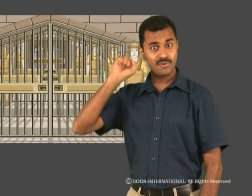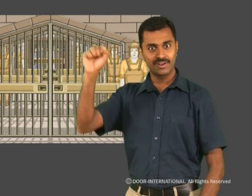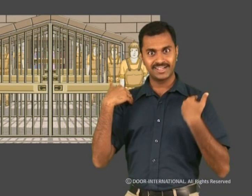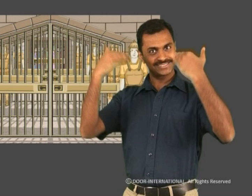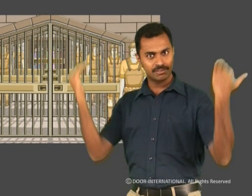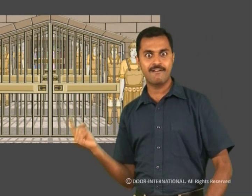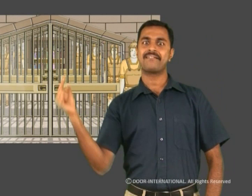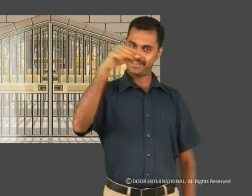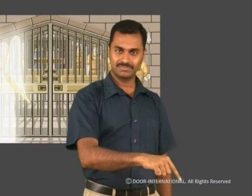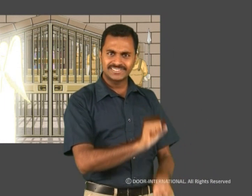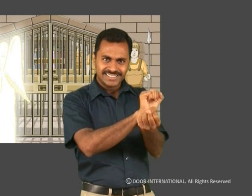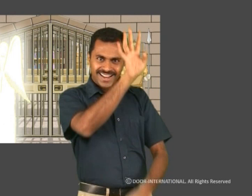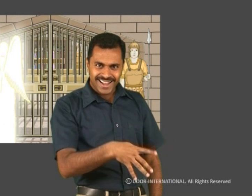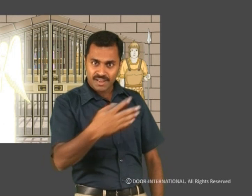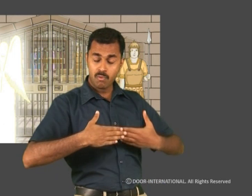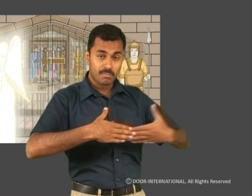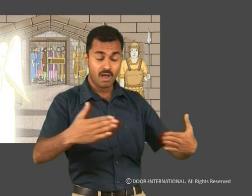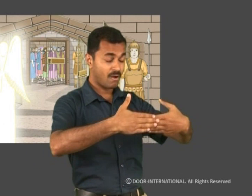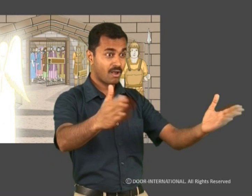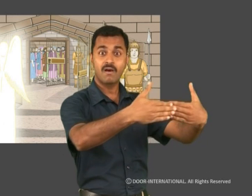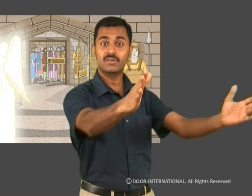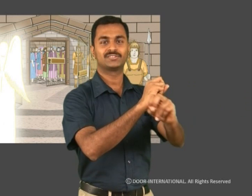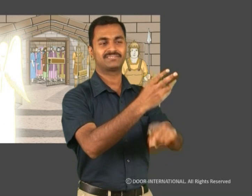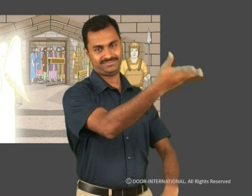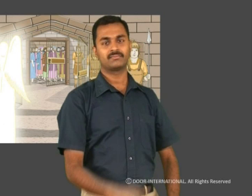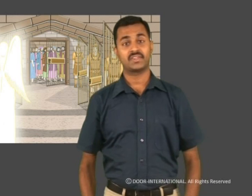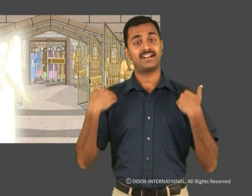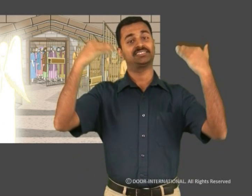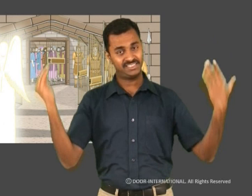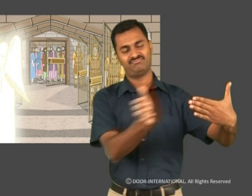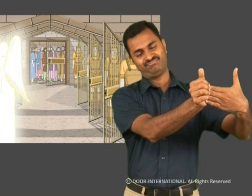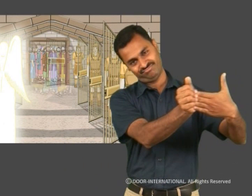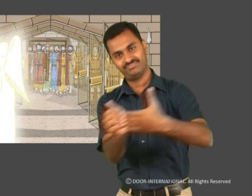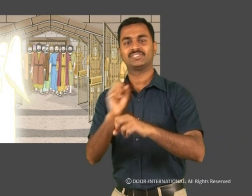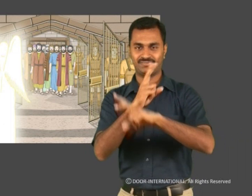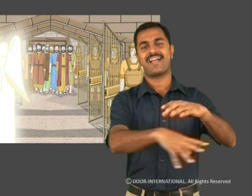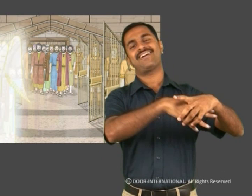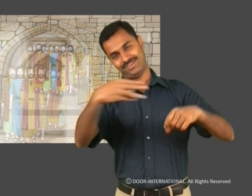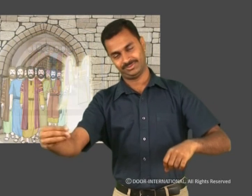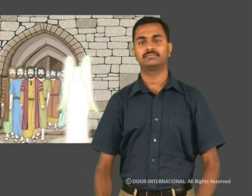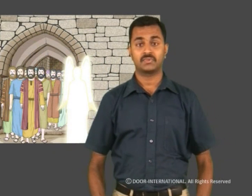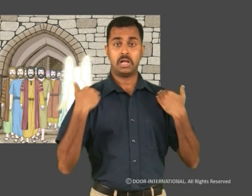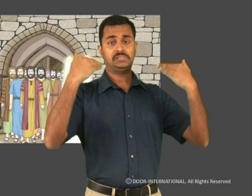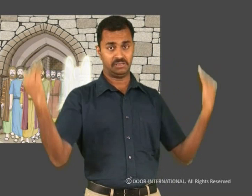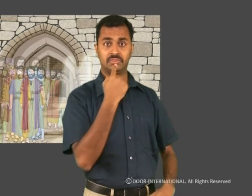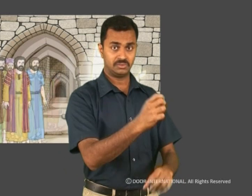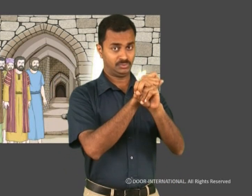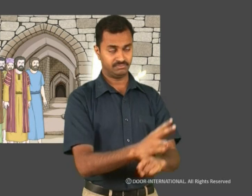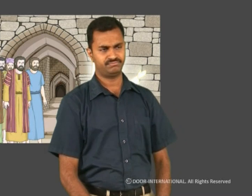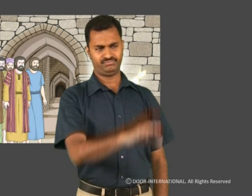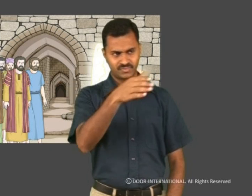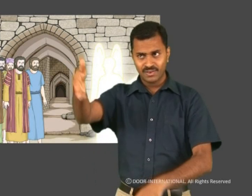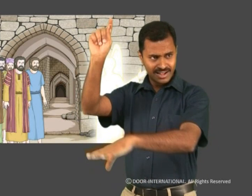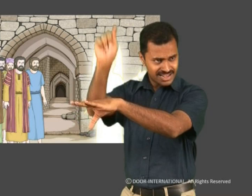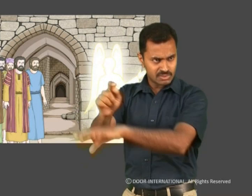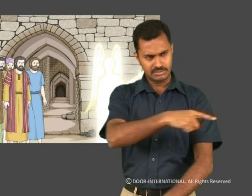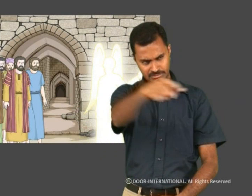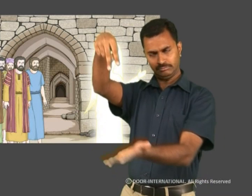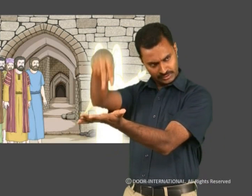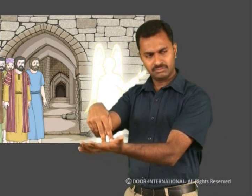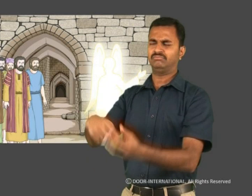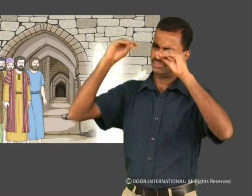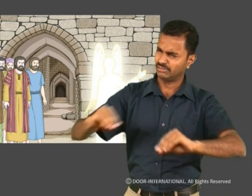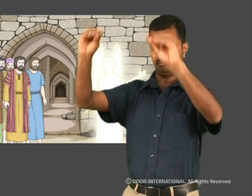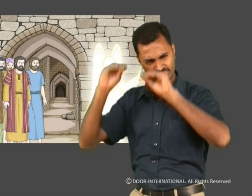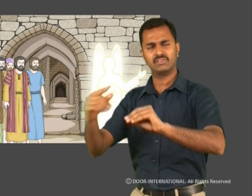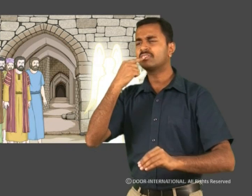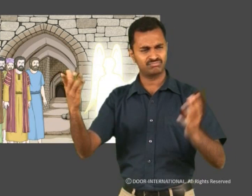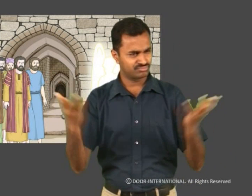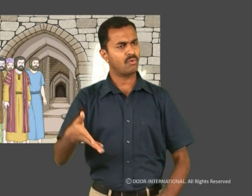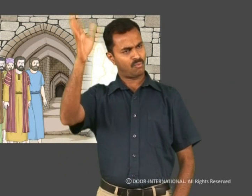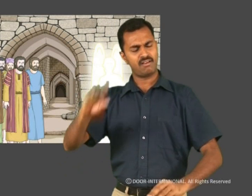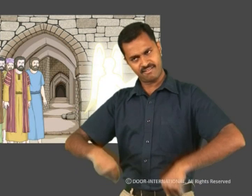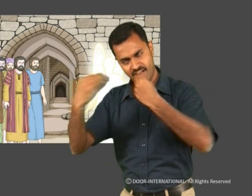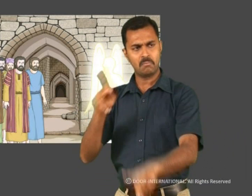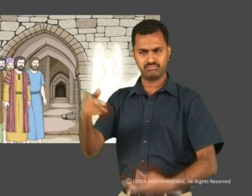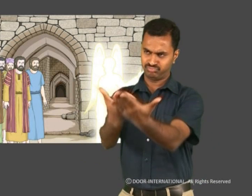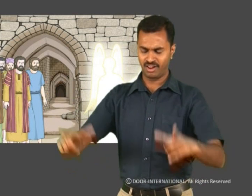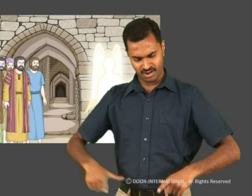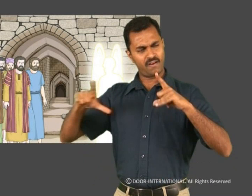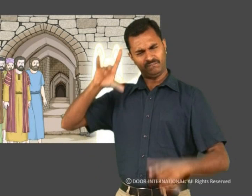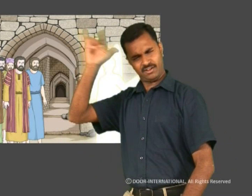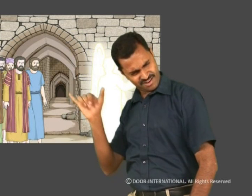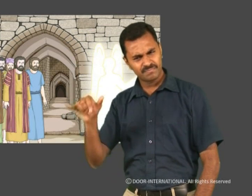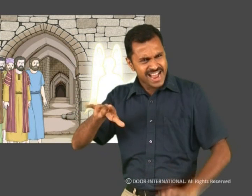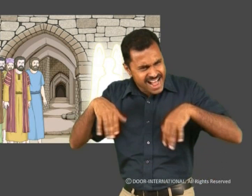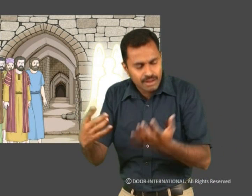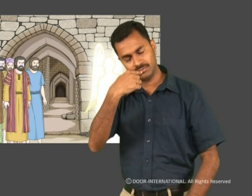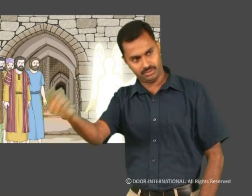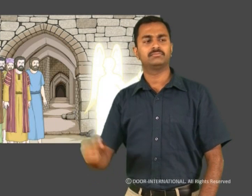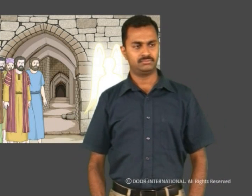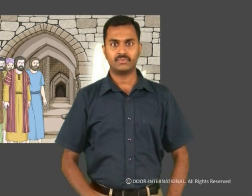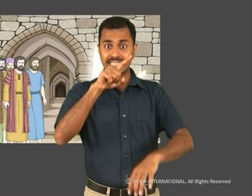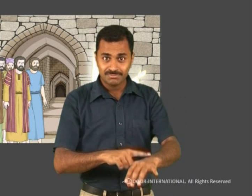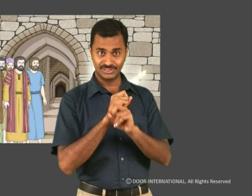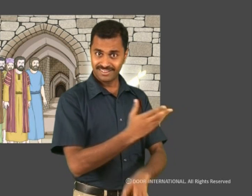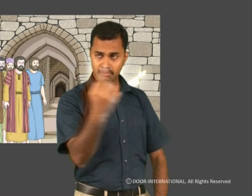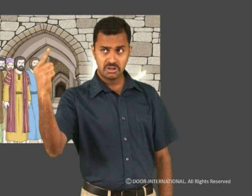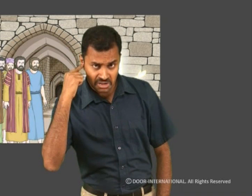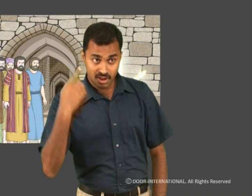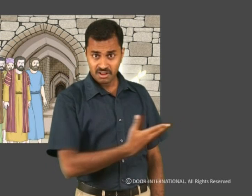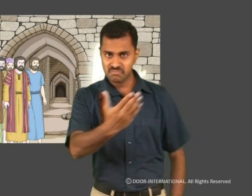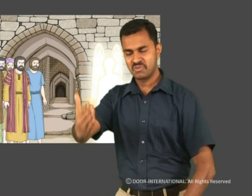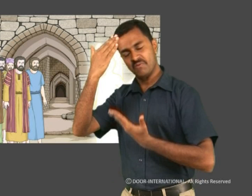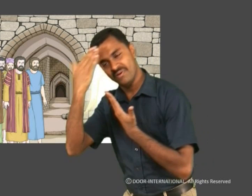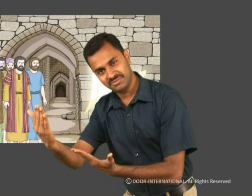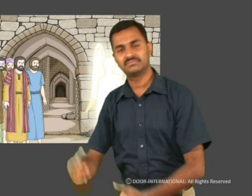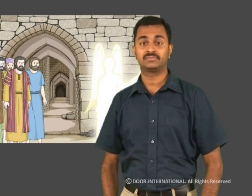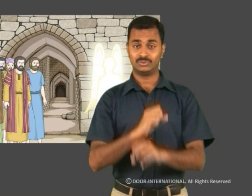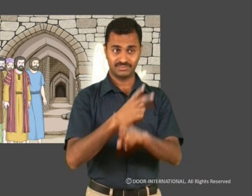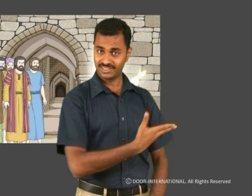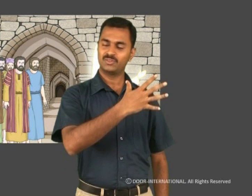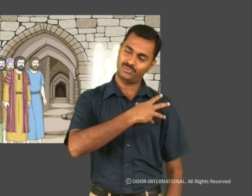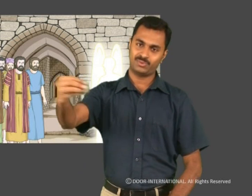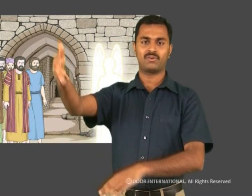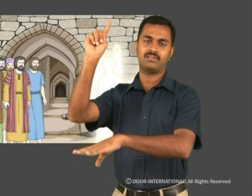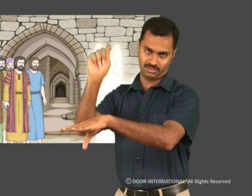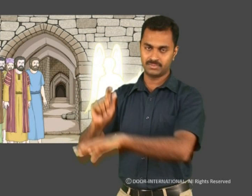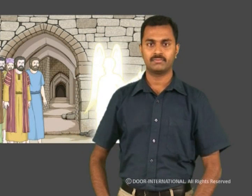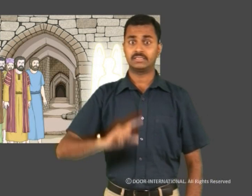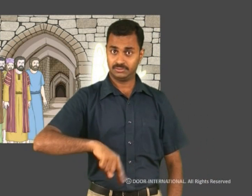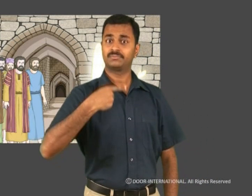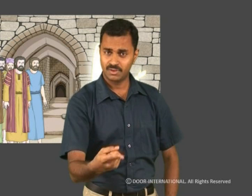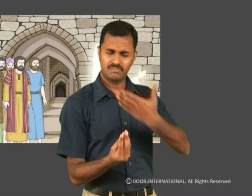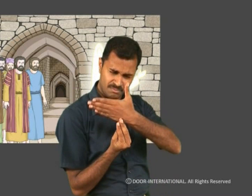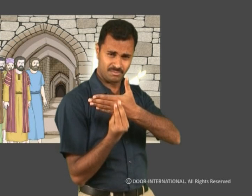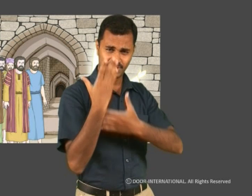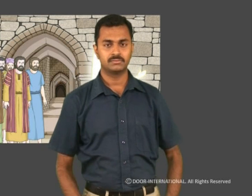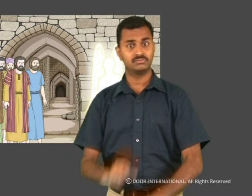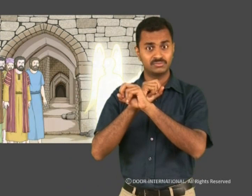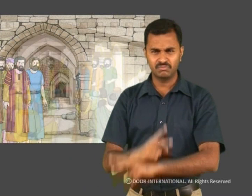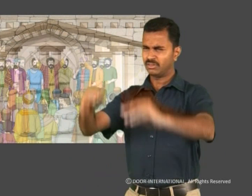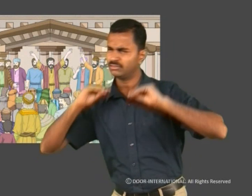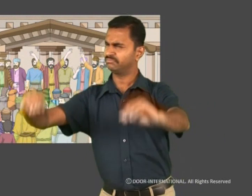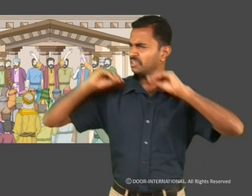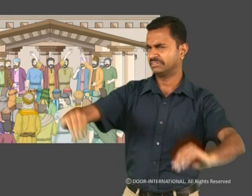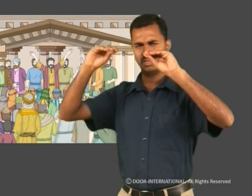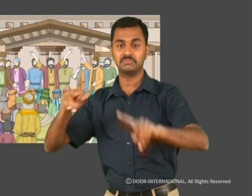But during the night an angel of the Lord opened the doors of the jail and brought them out, saying, “Go, stand in the temple courts and tell the people the full message of this new life.”